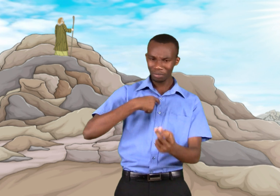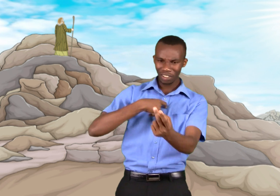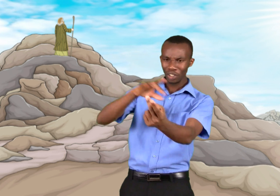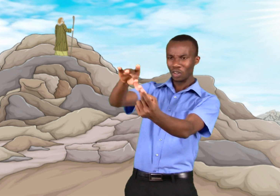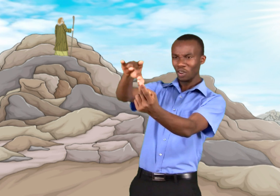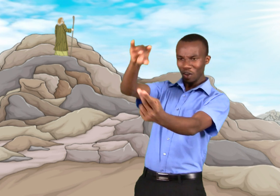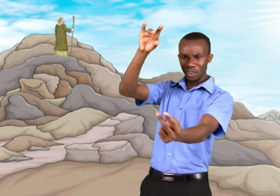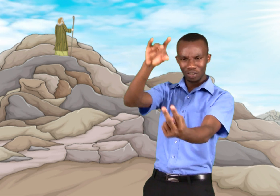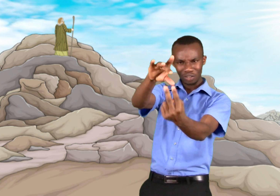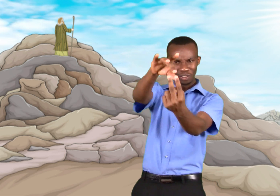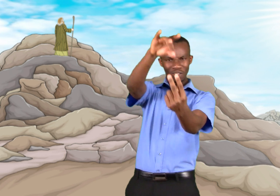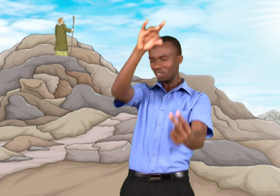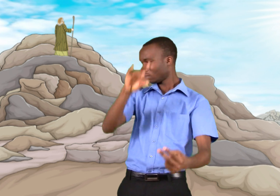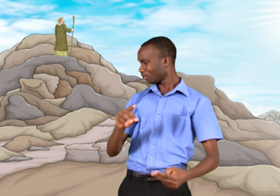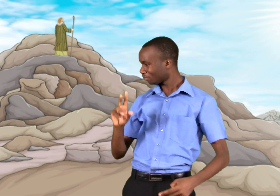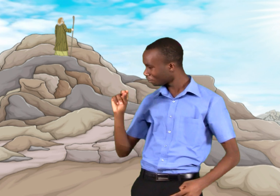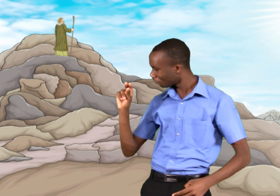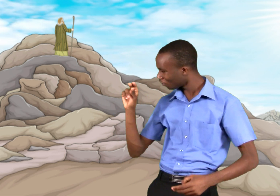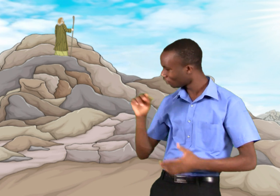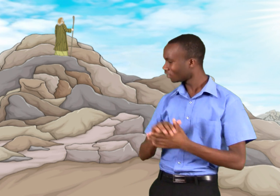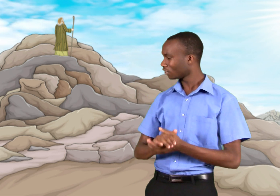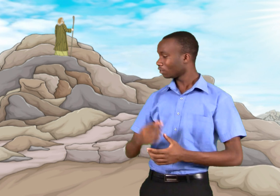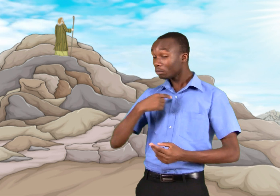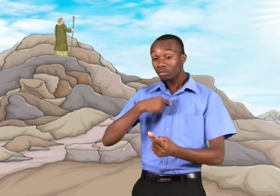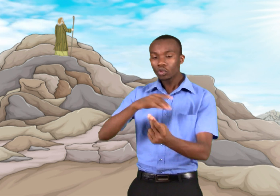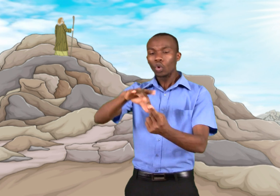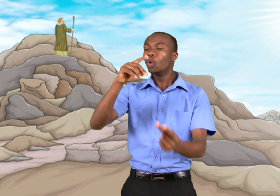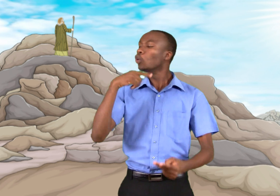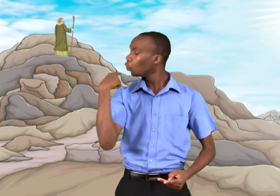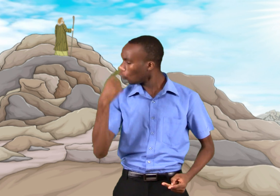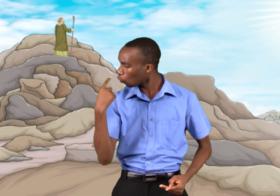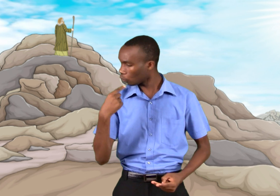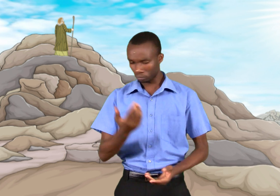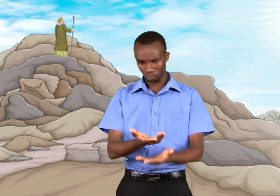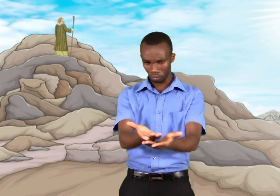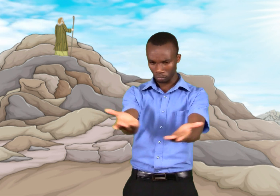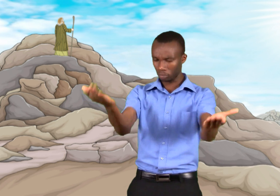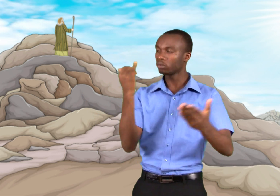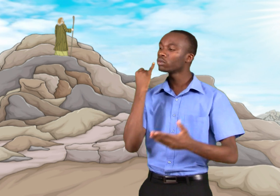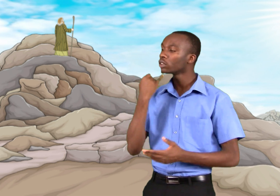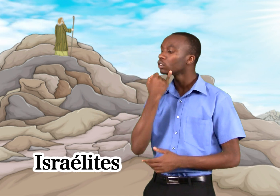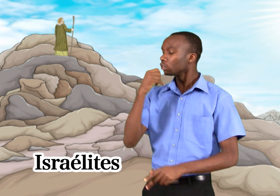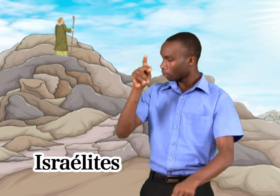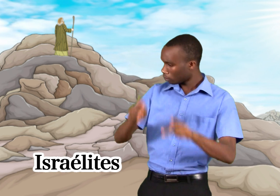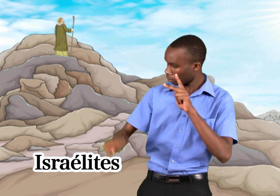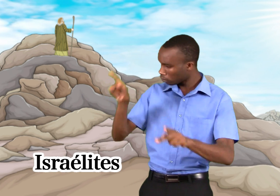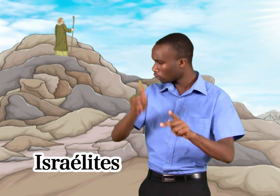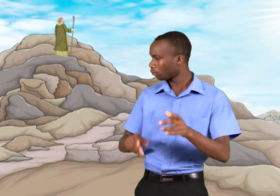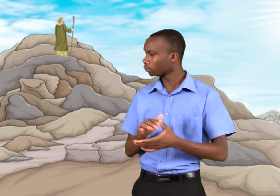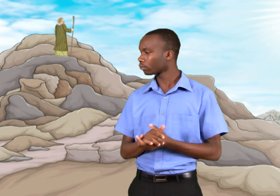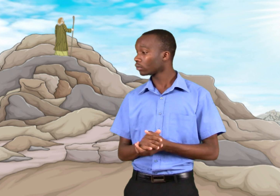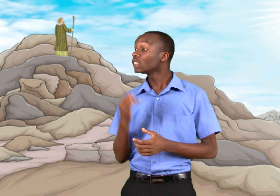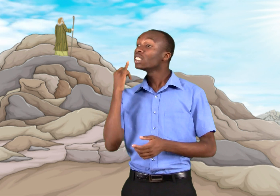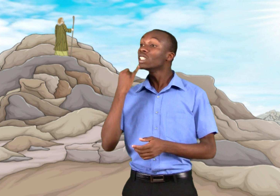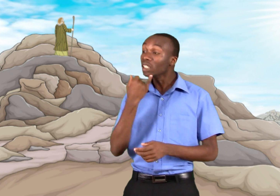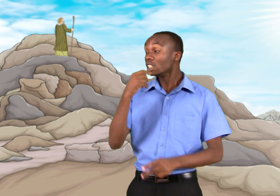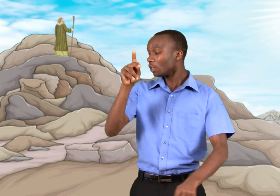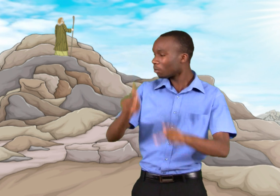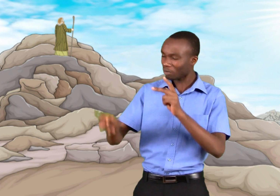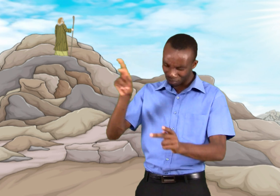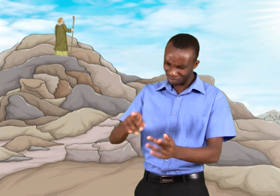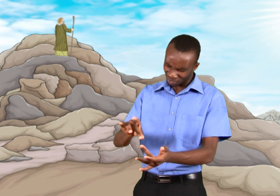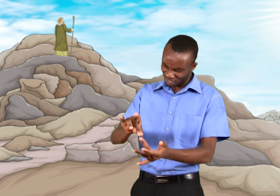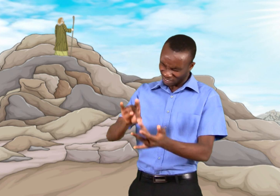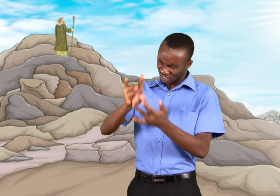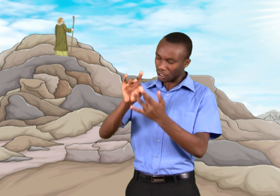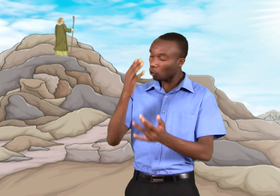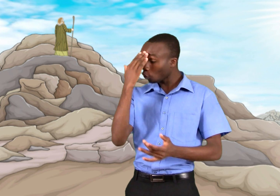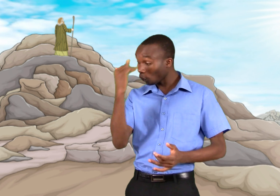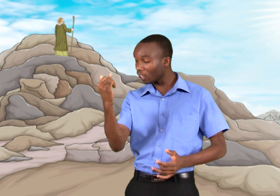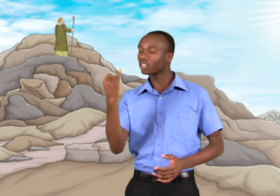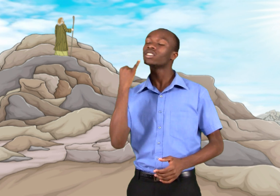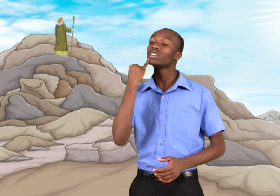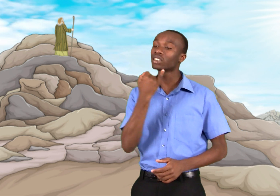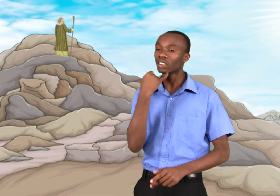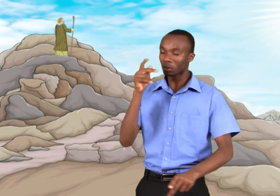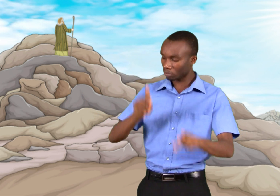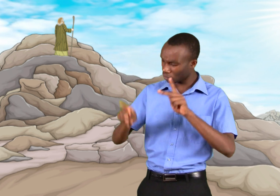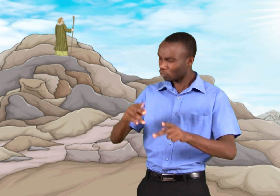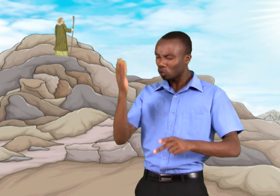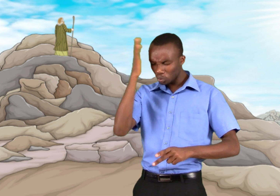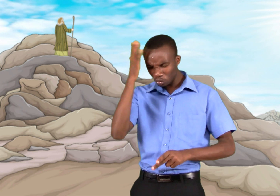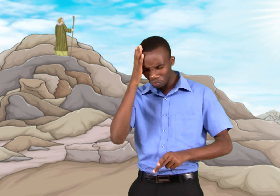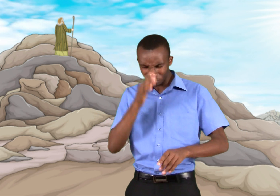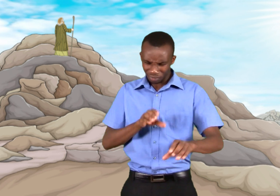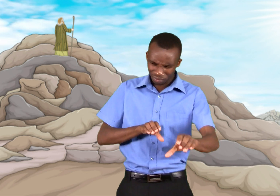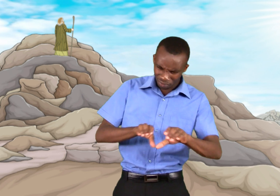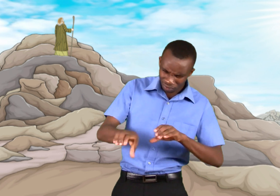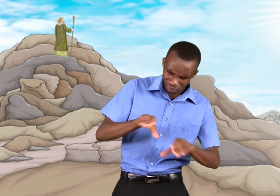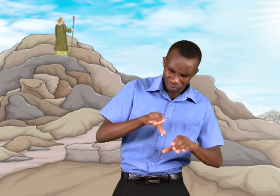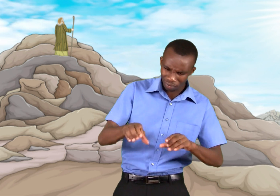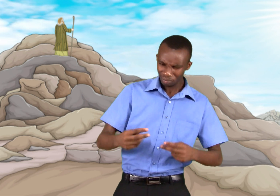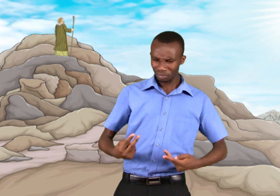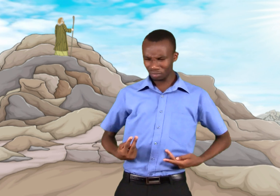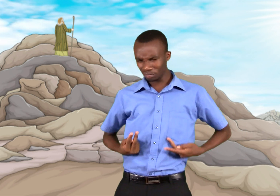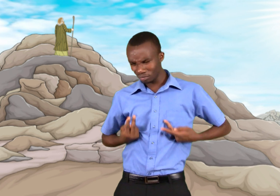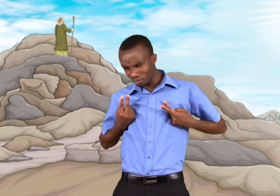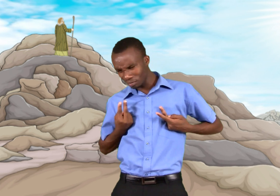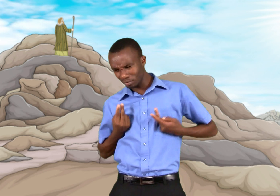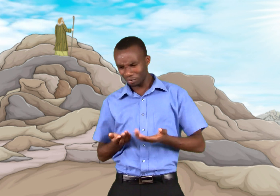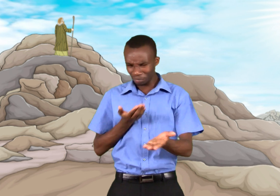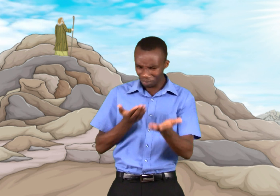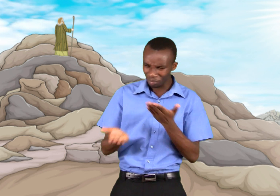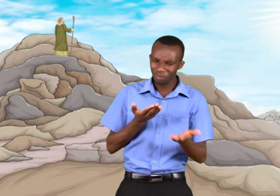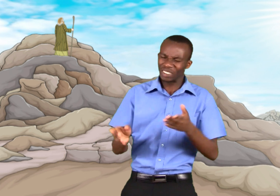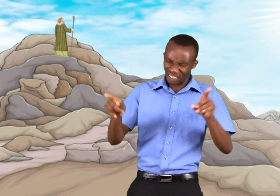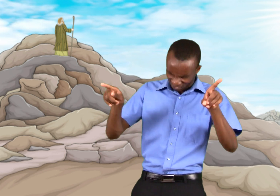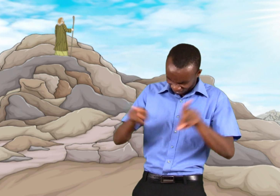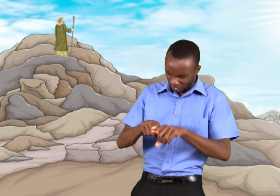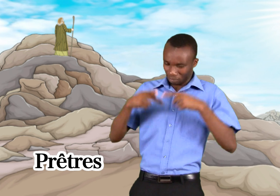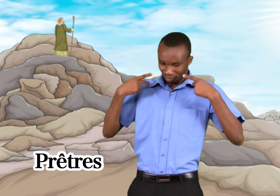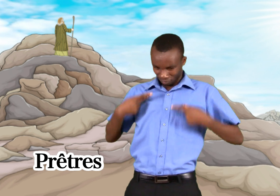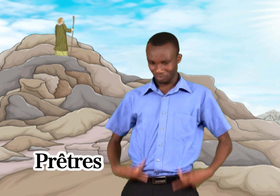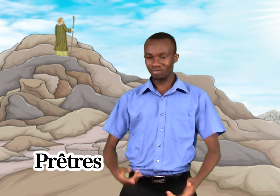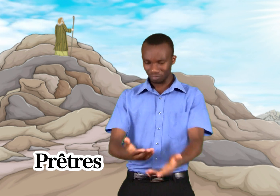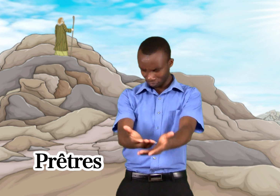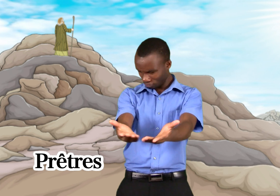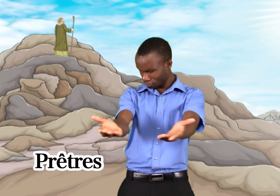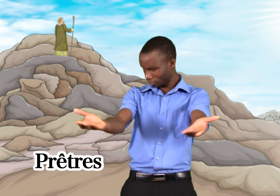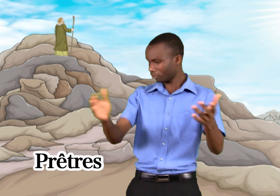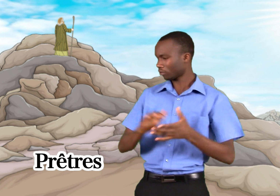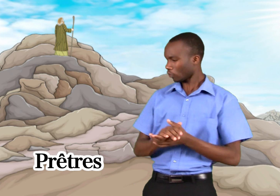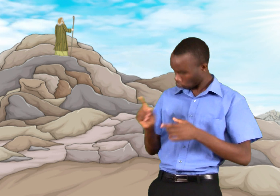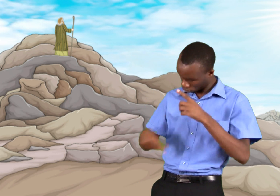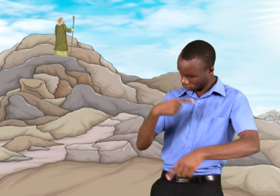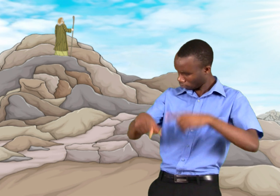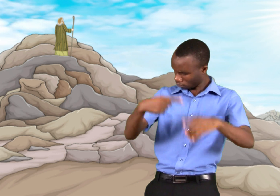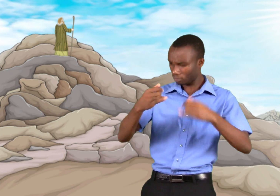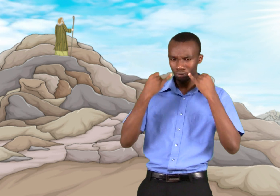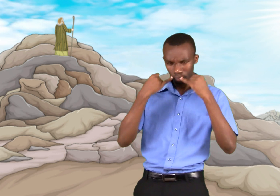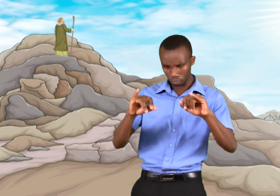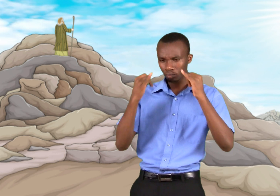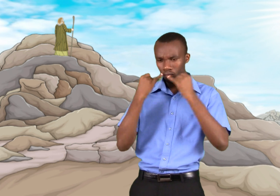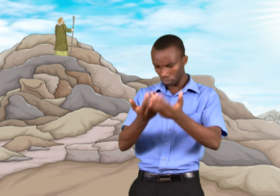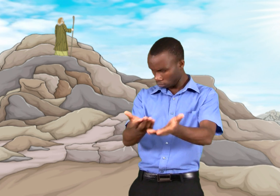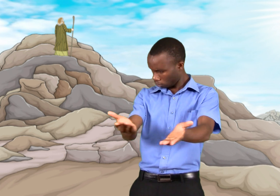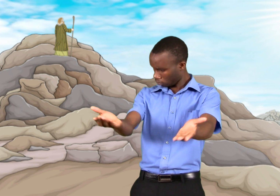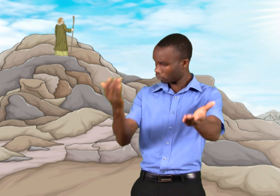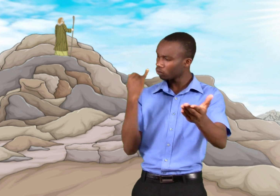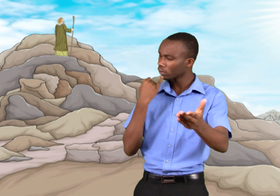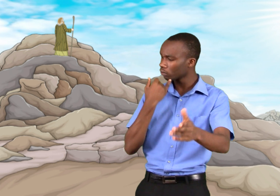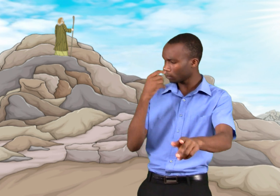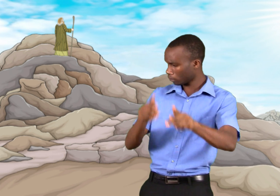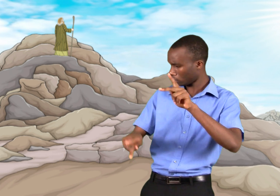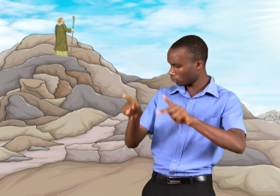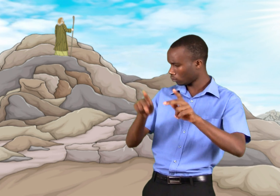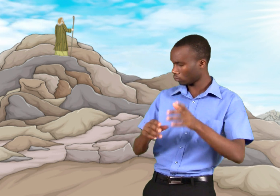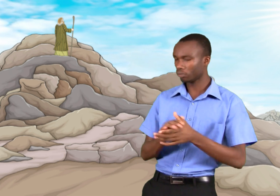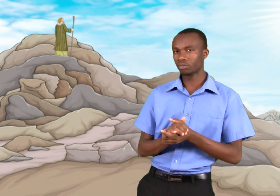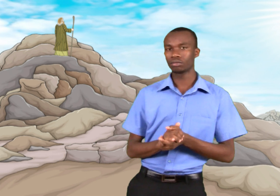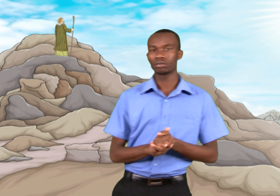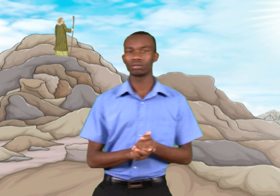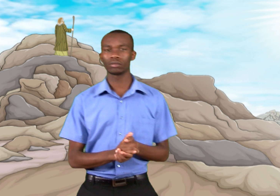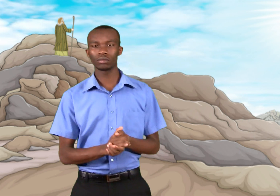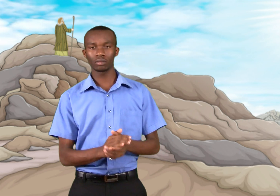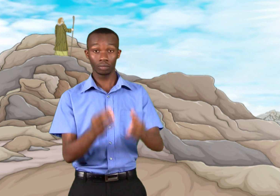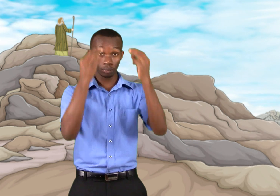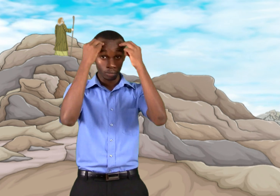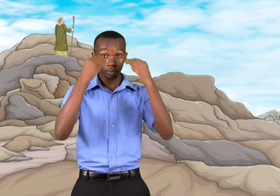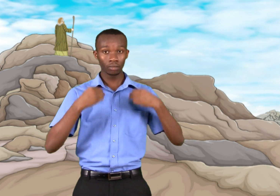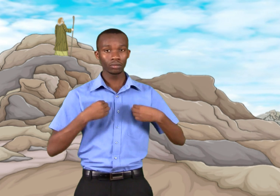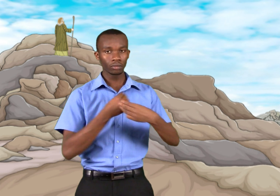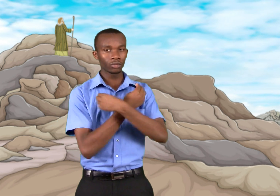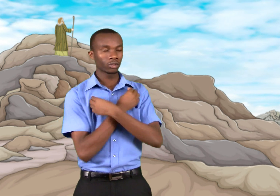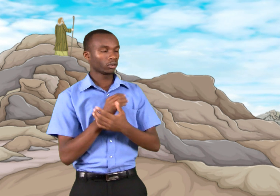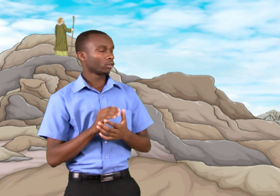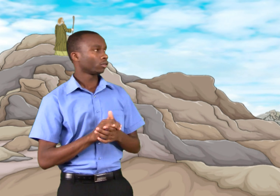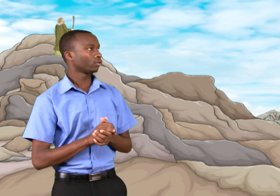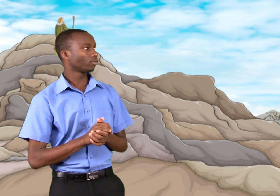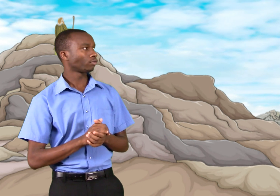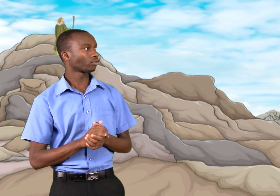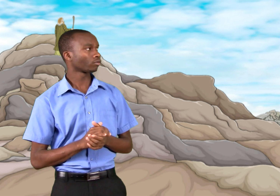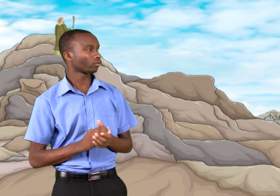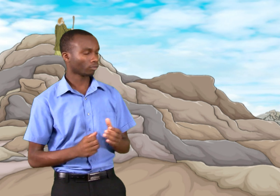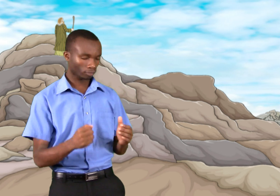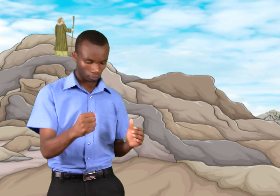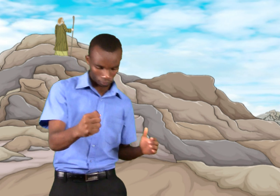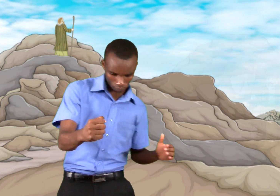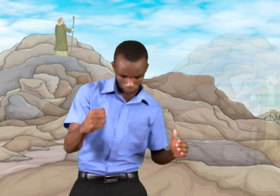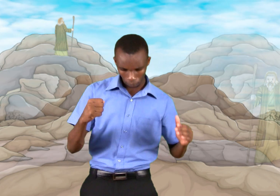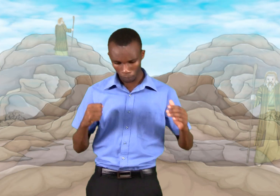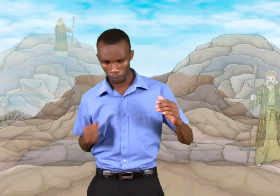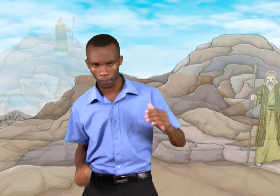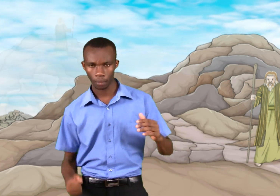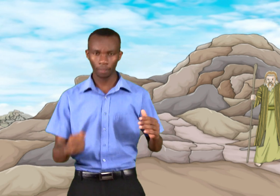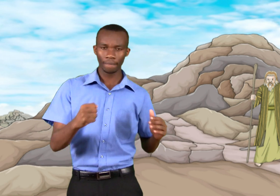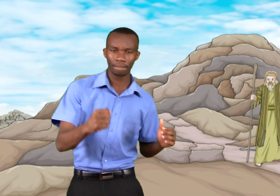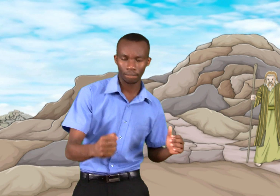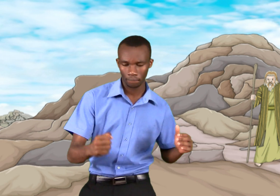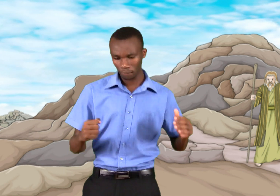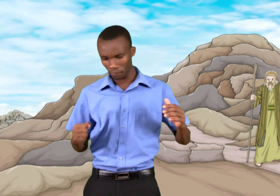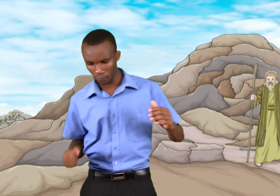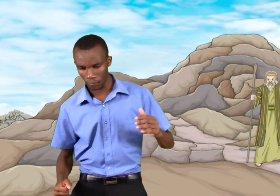And unto Me you shall be a kingdom of priests and a holy nation.’ These are the words that you are to speak to the Israelites.”